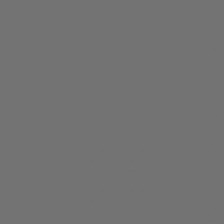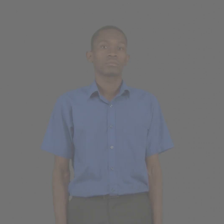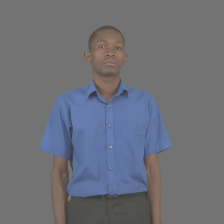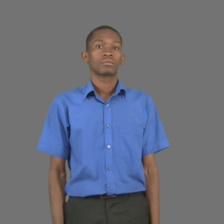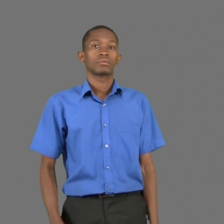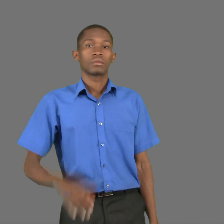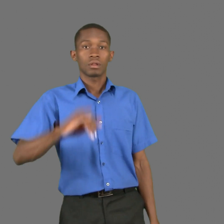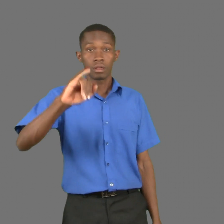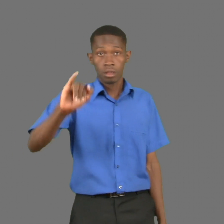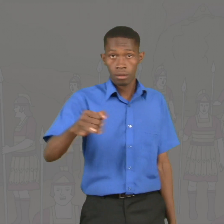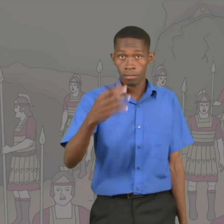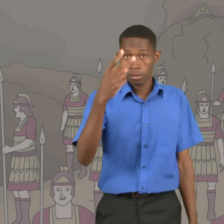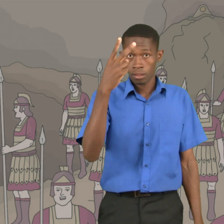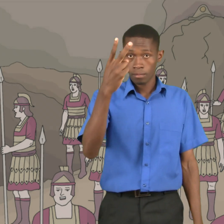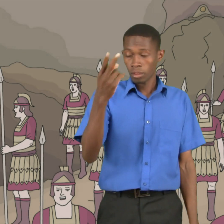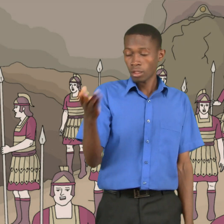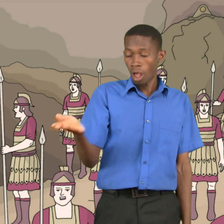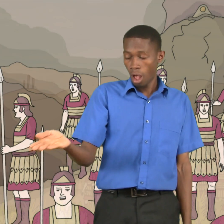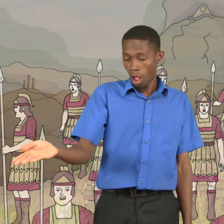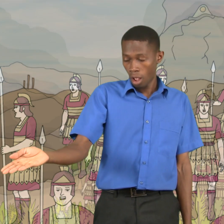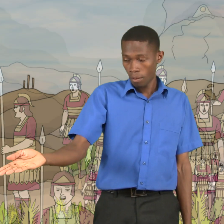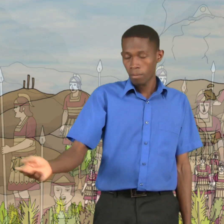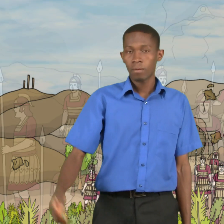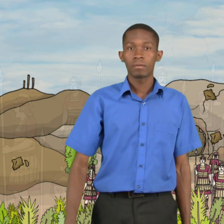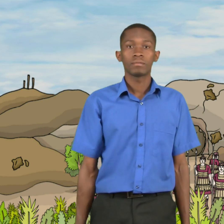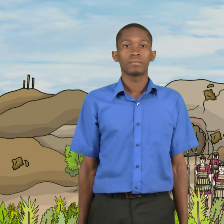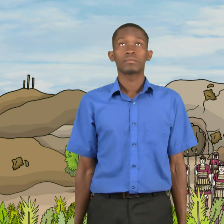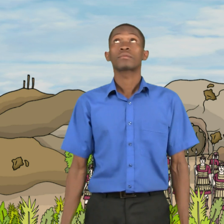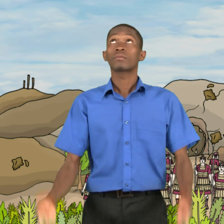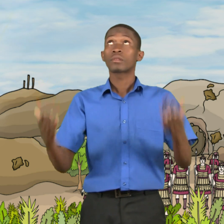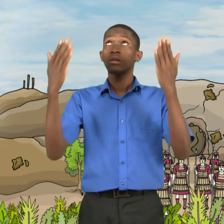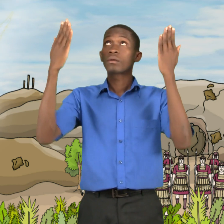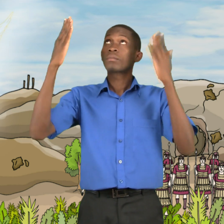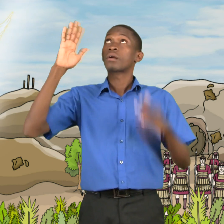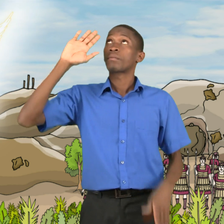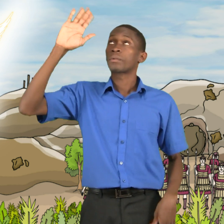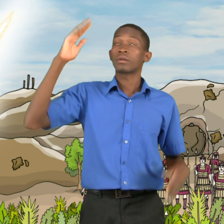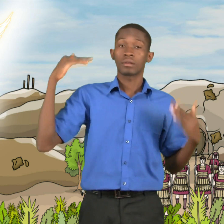After the Sabbath, at dawn on the first day of the week, Mary Magdalene and the other Mary went to see the tomb.